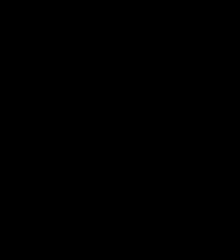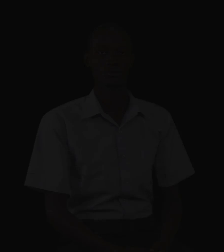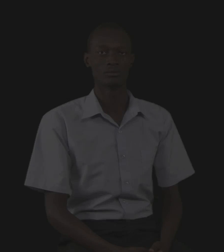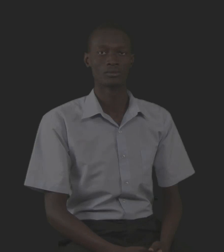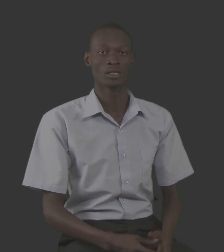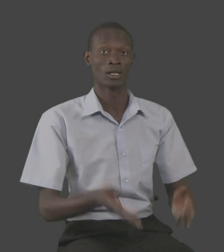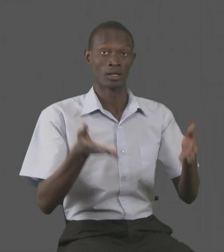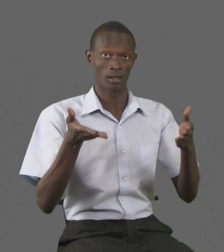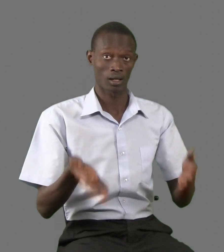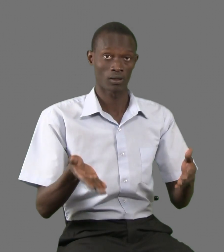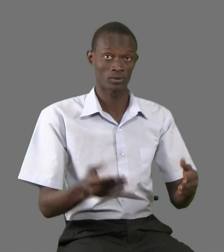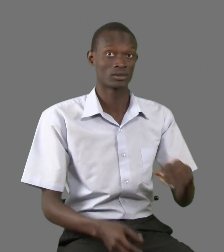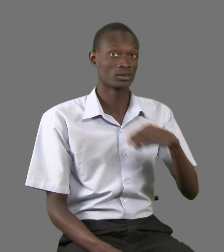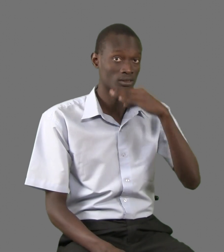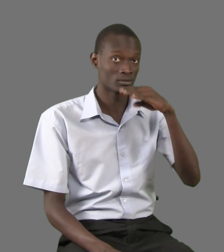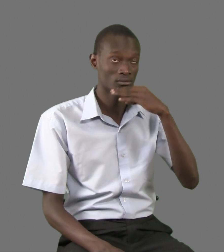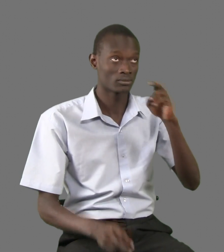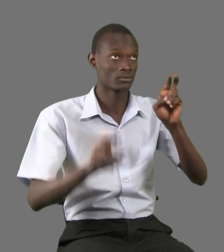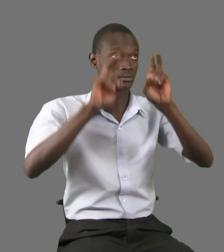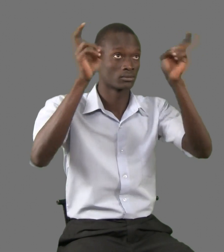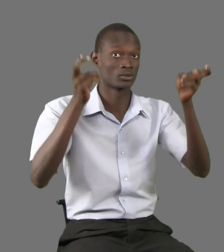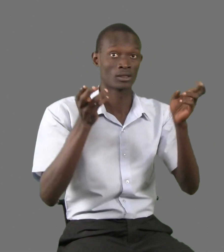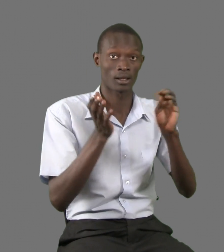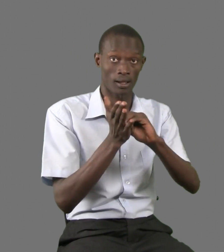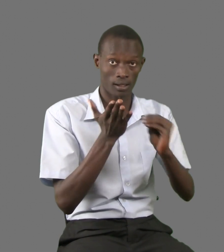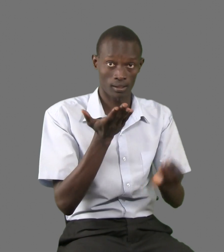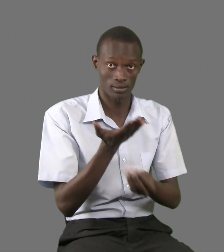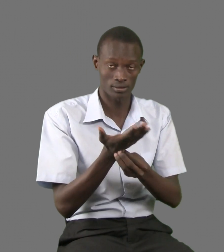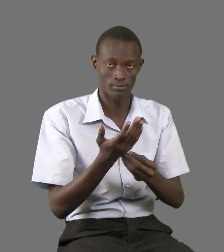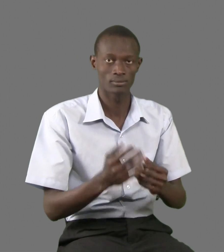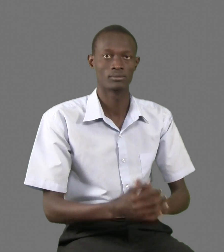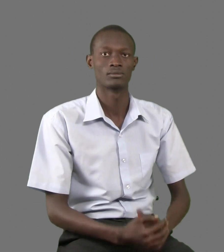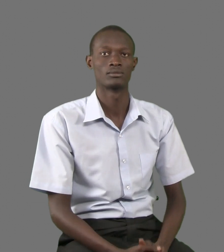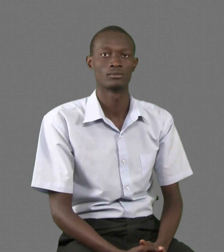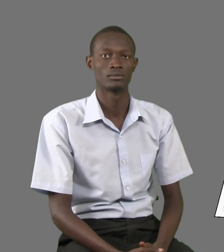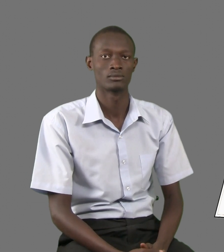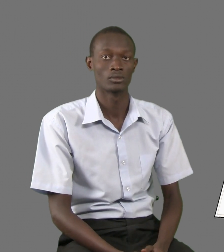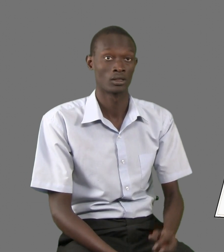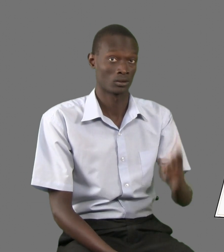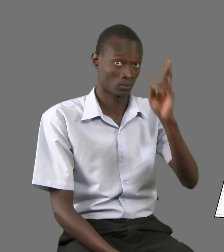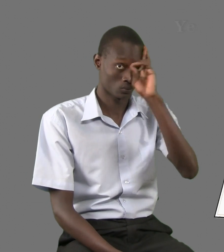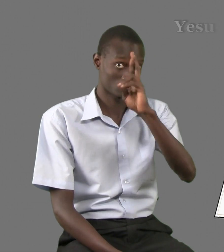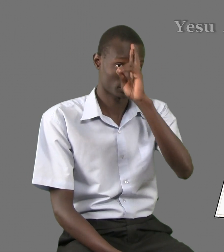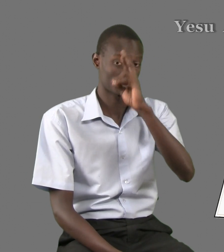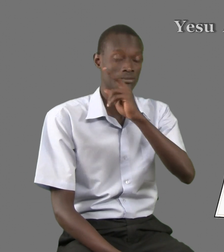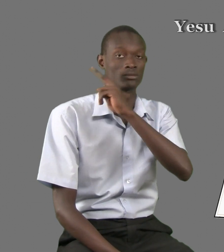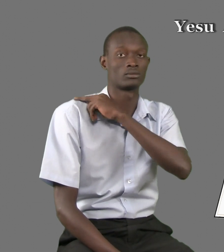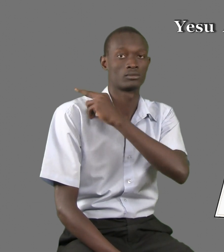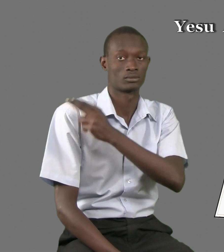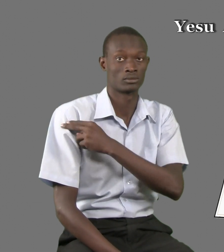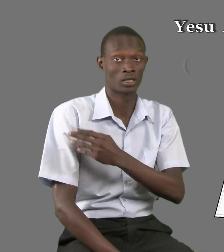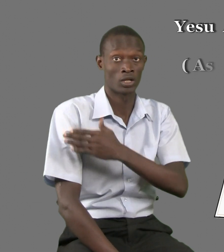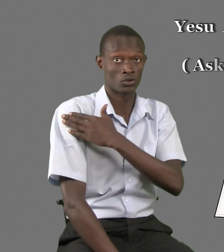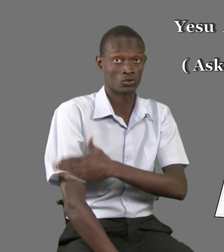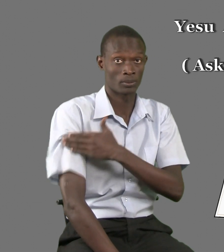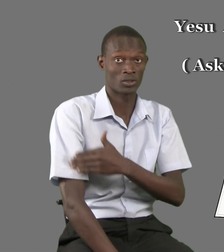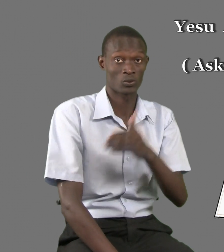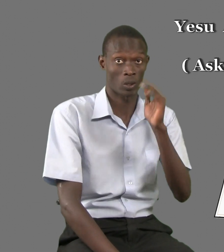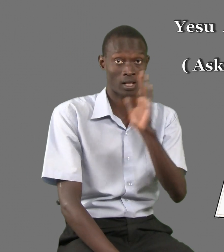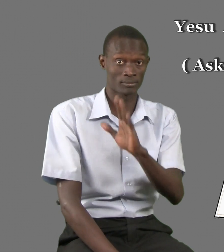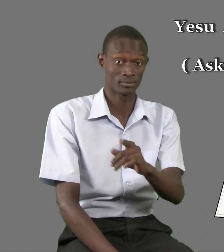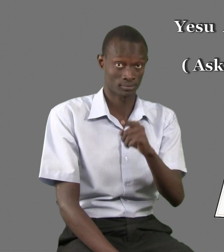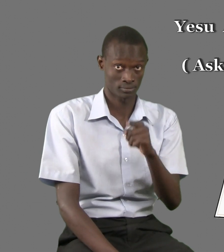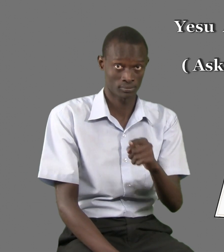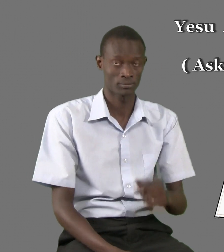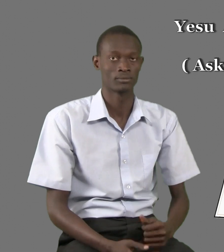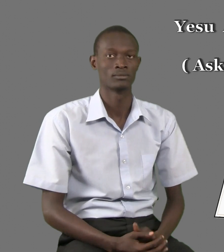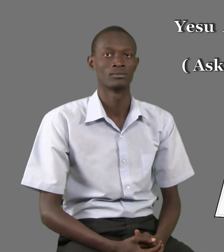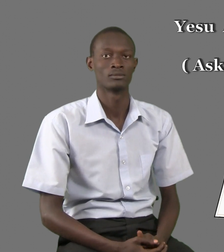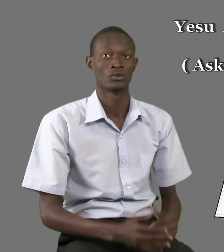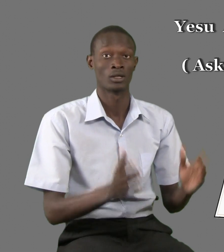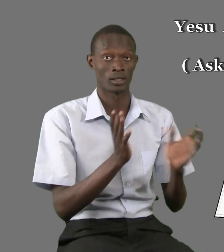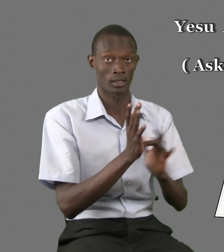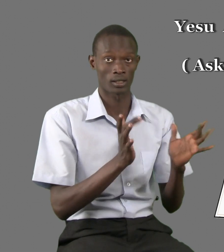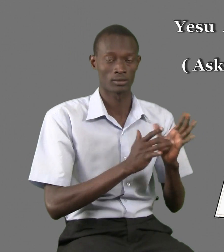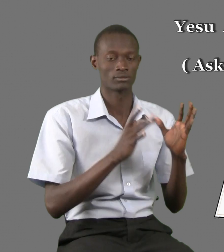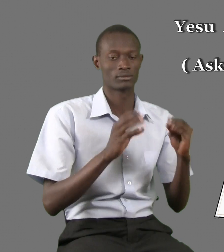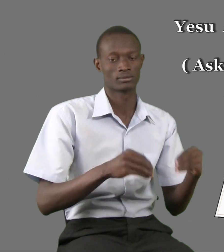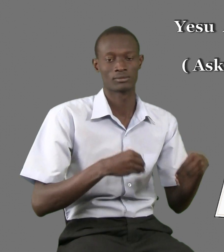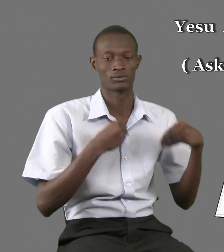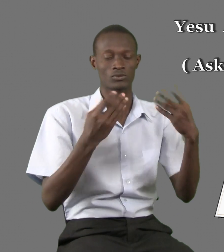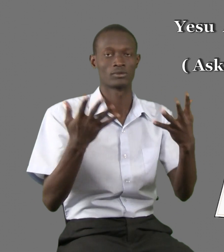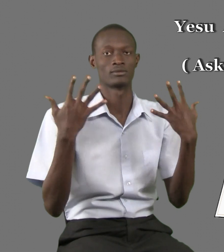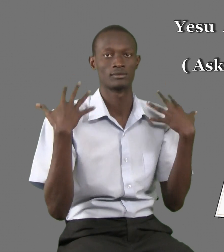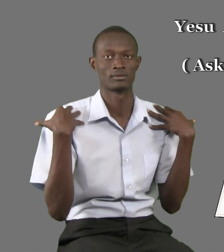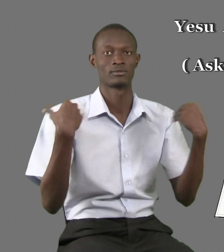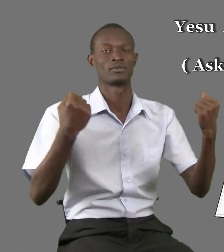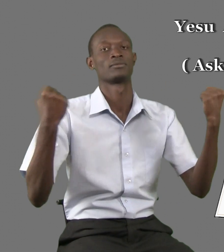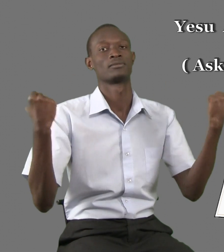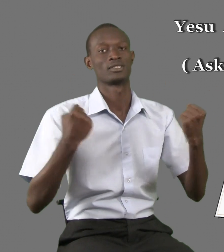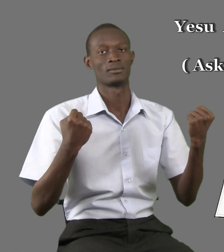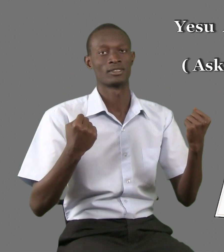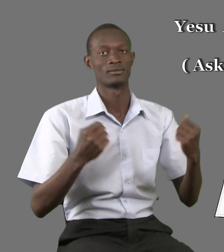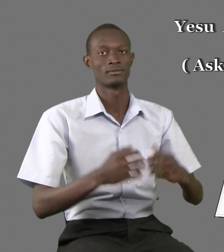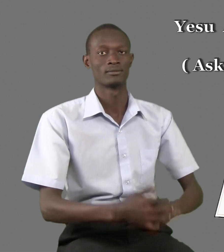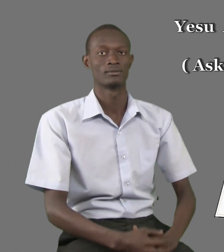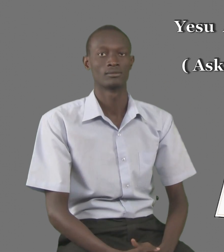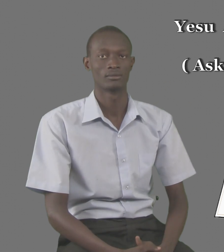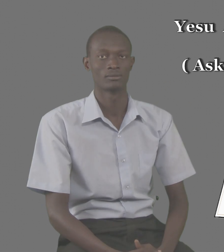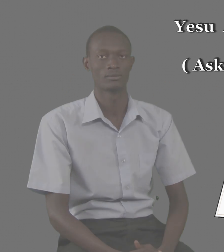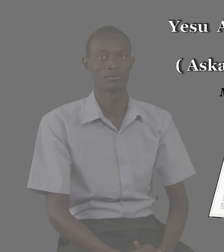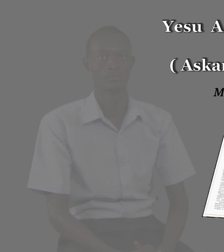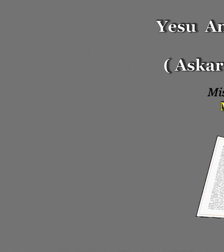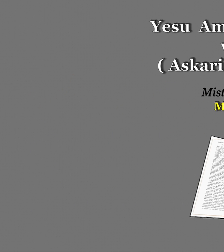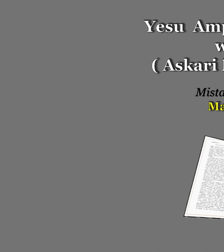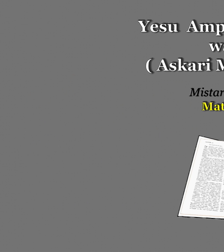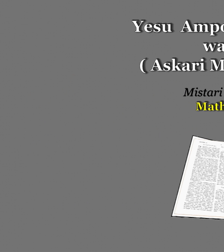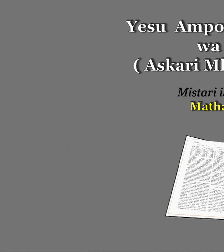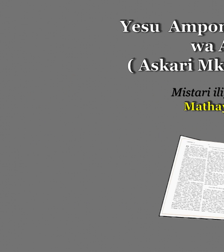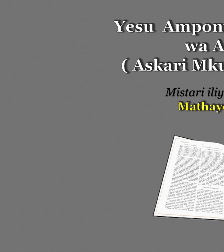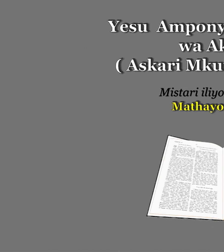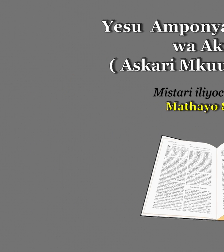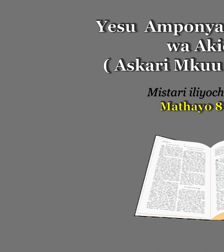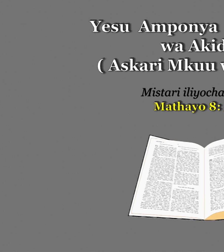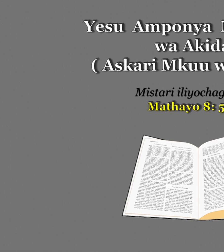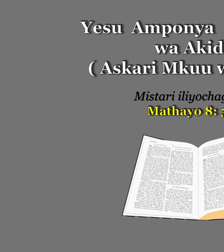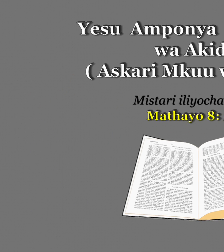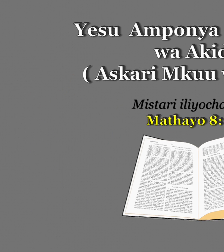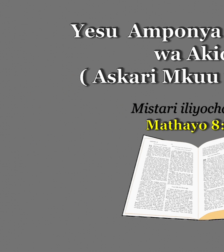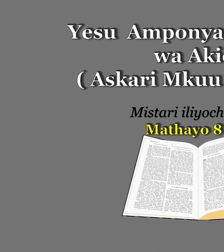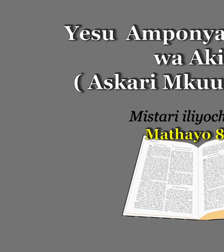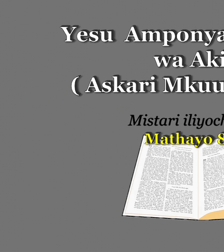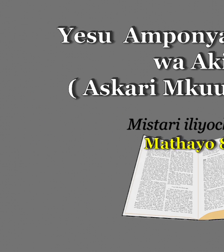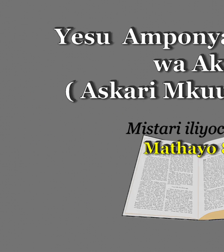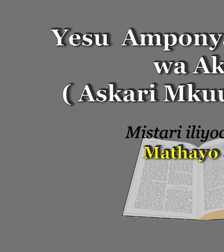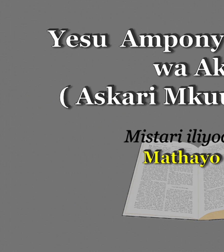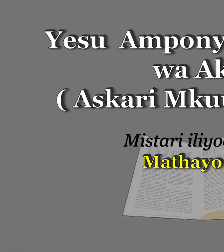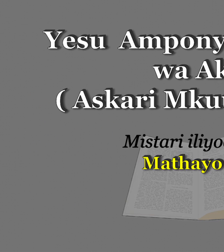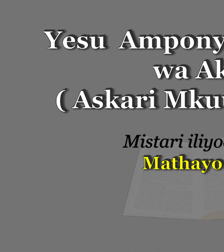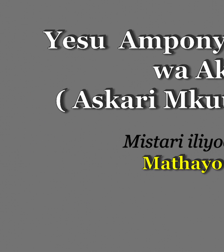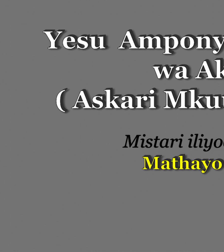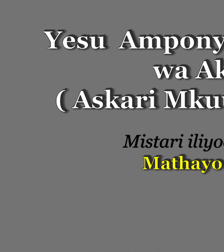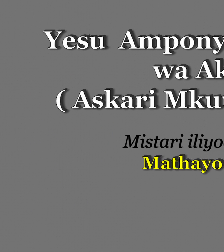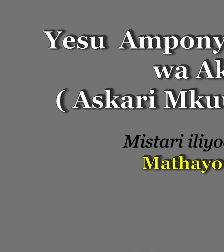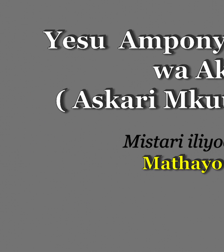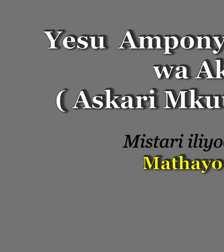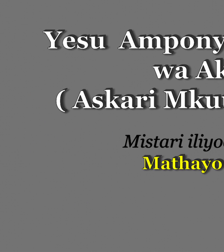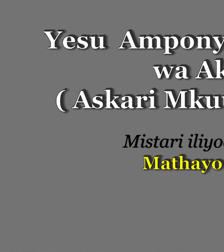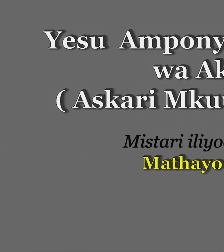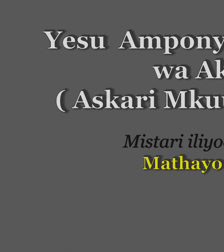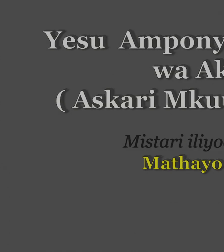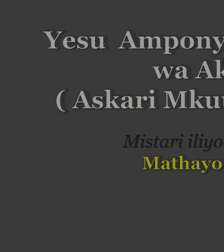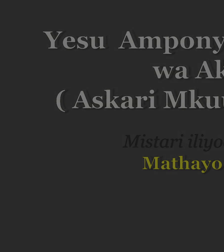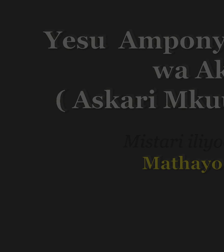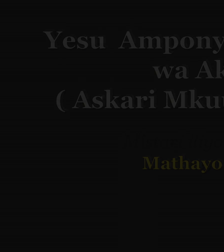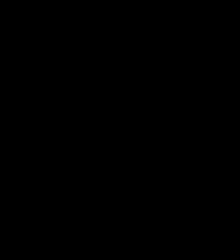Jesus heals a Roman centurion's servant